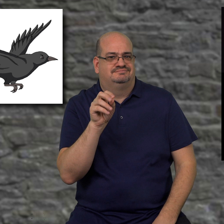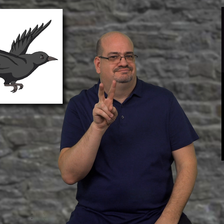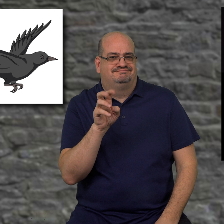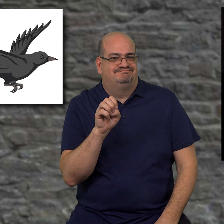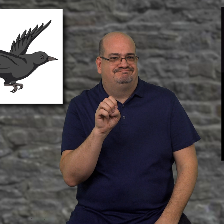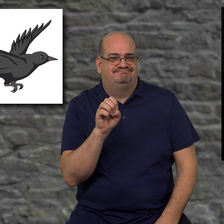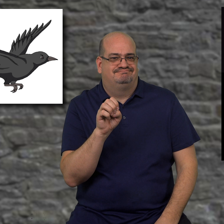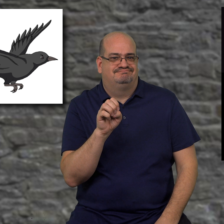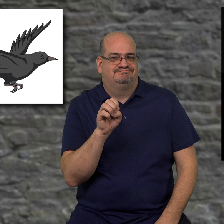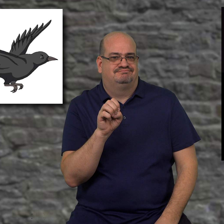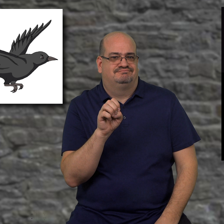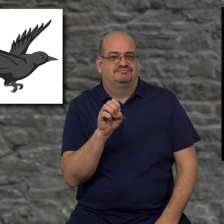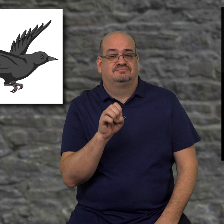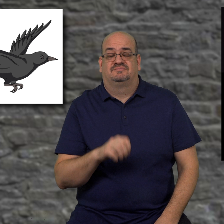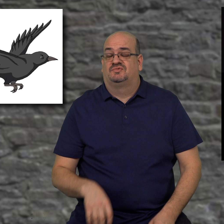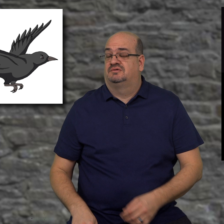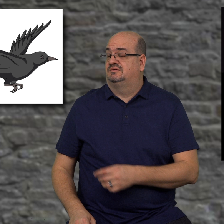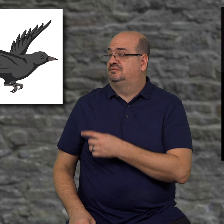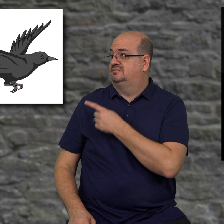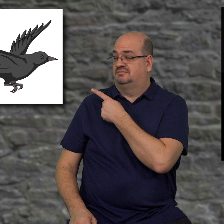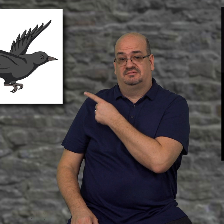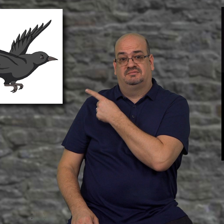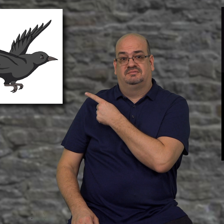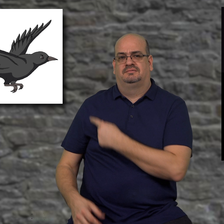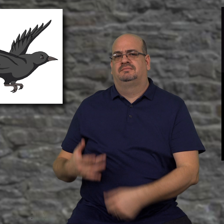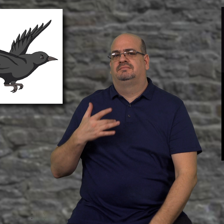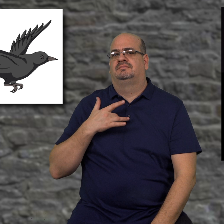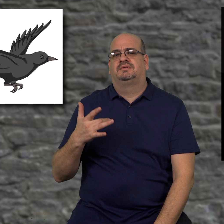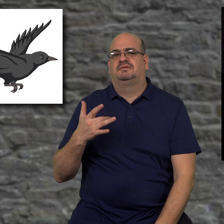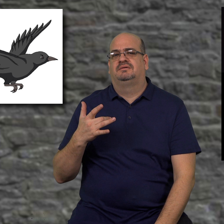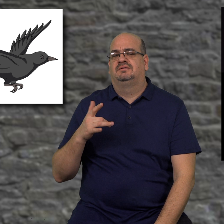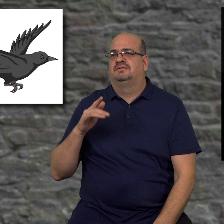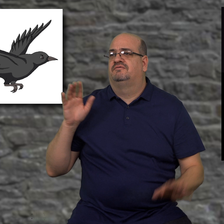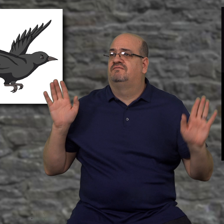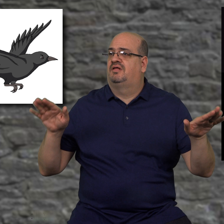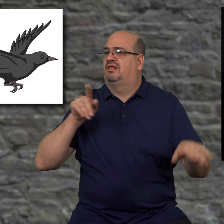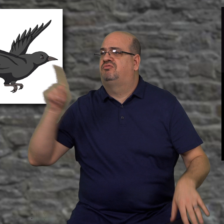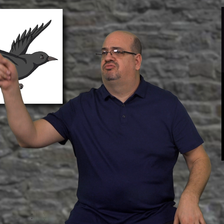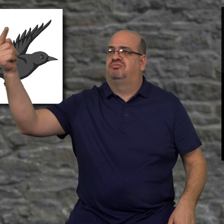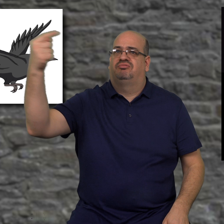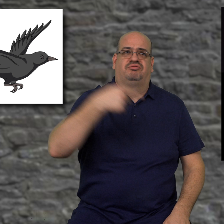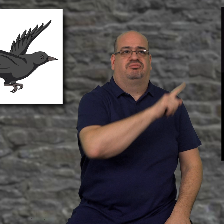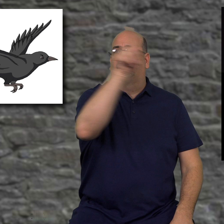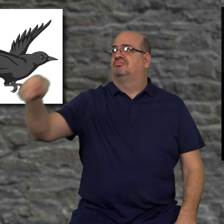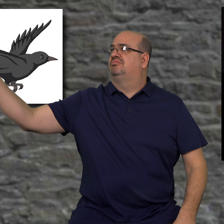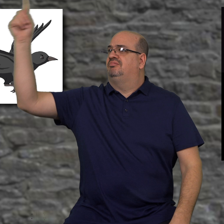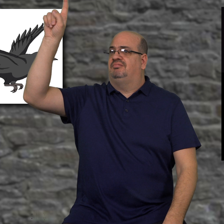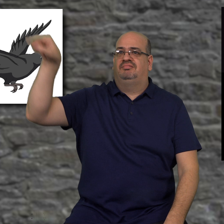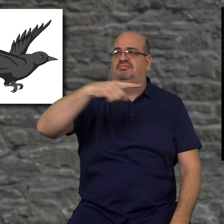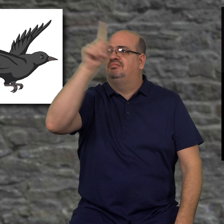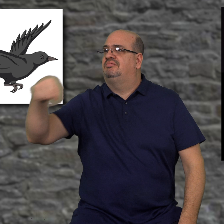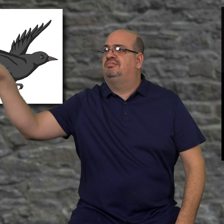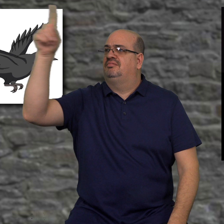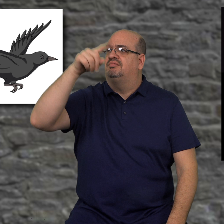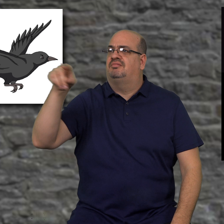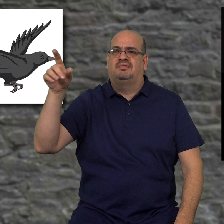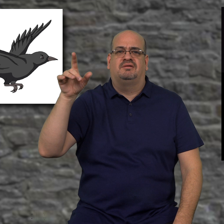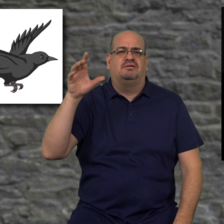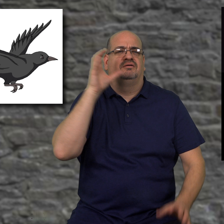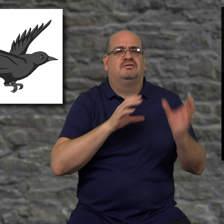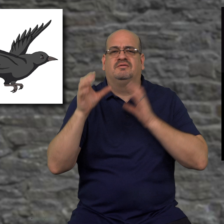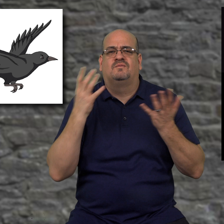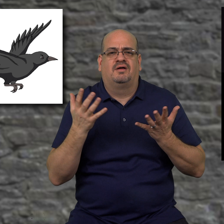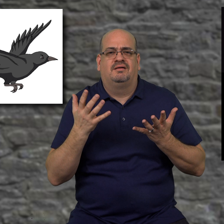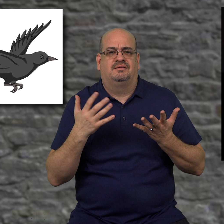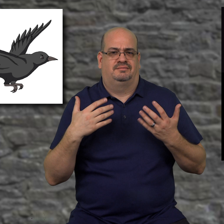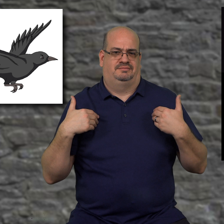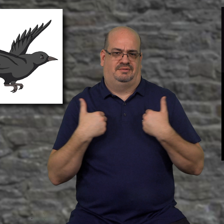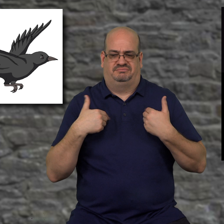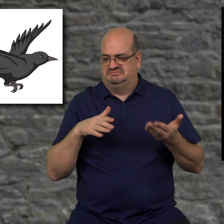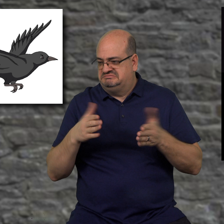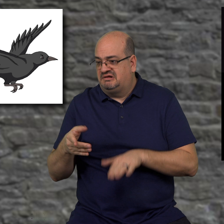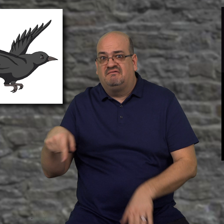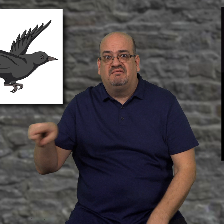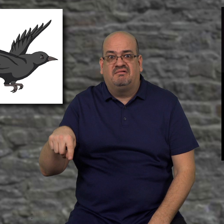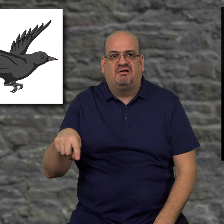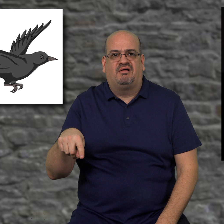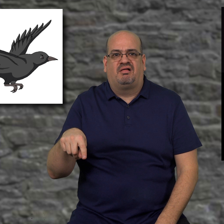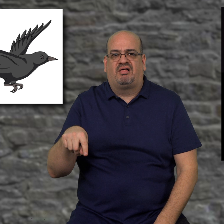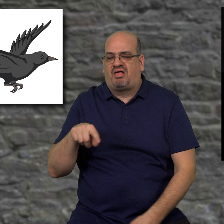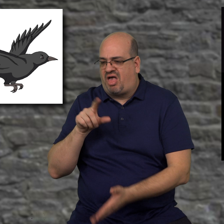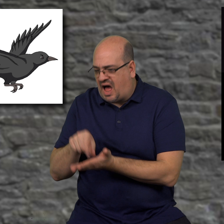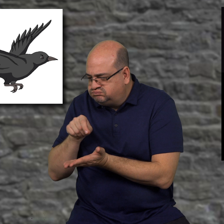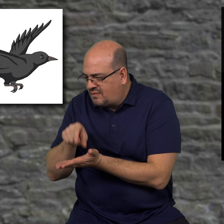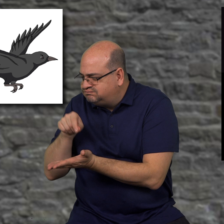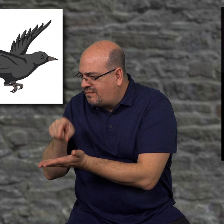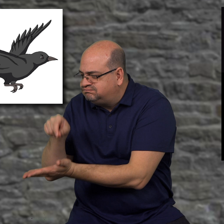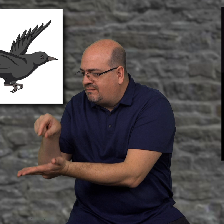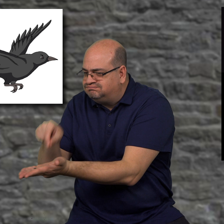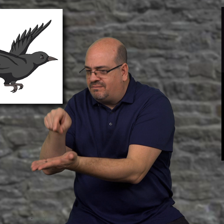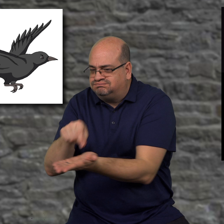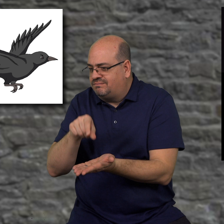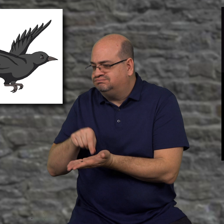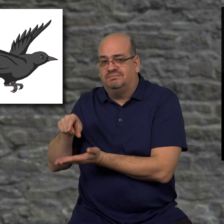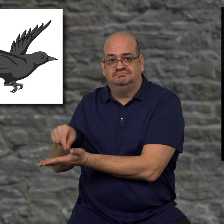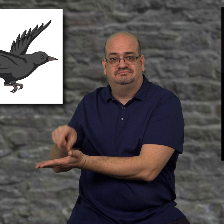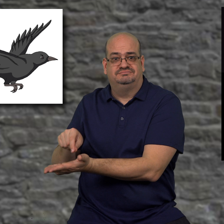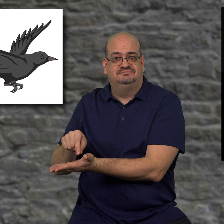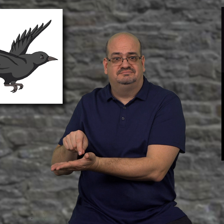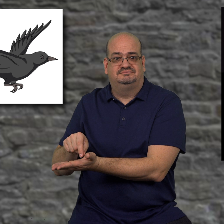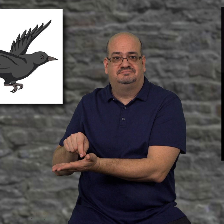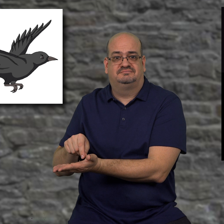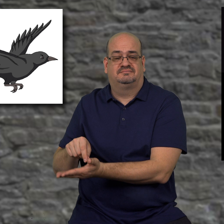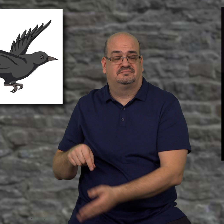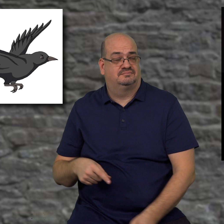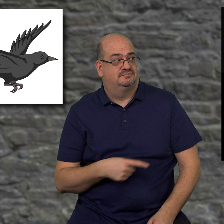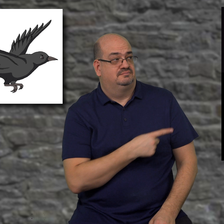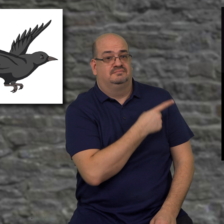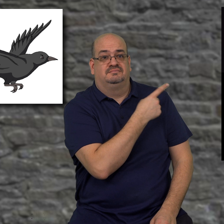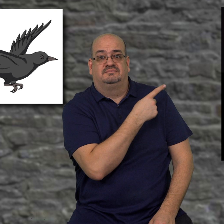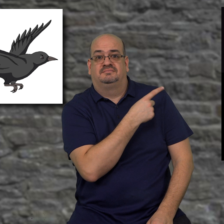So Noah knew that the waters had receded from the earth.